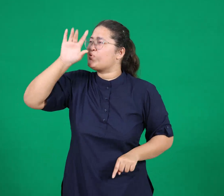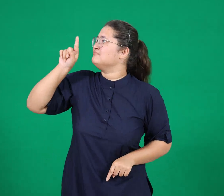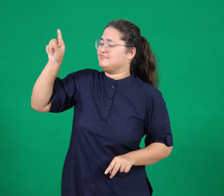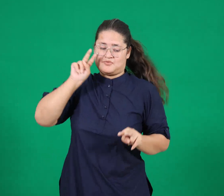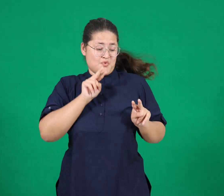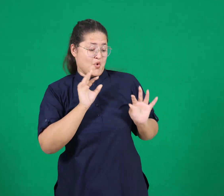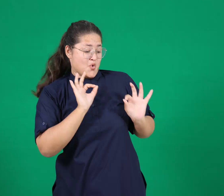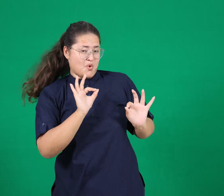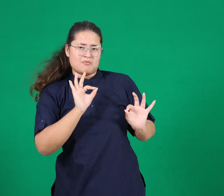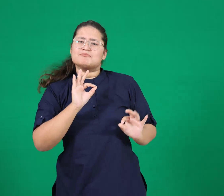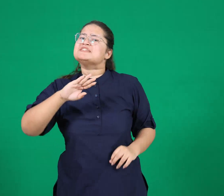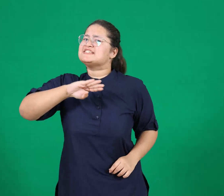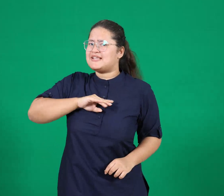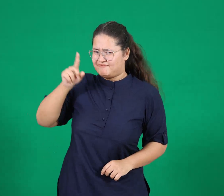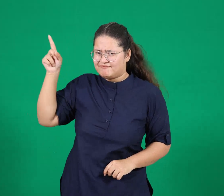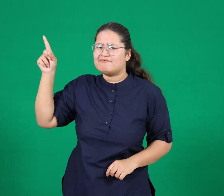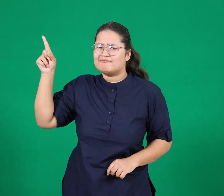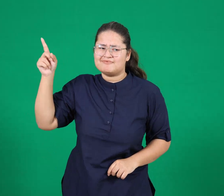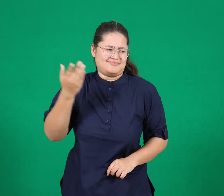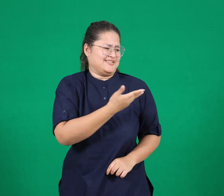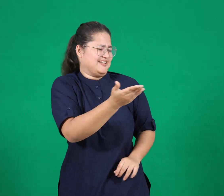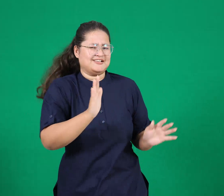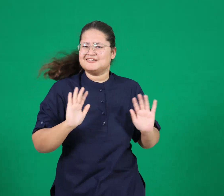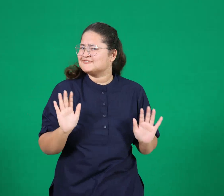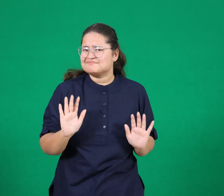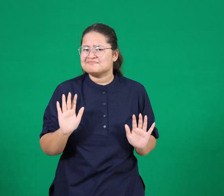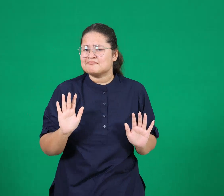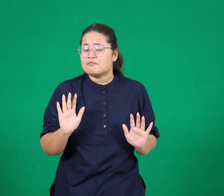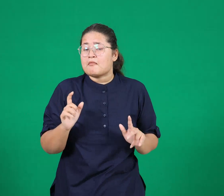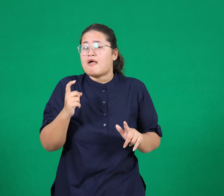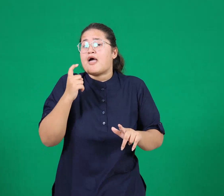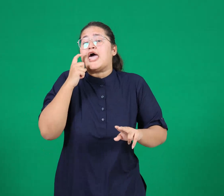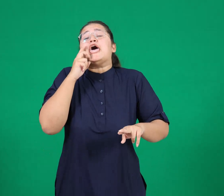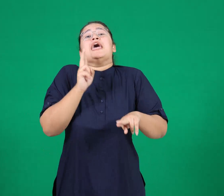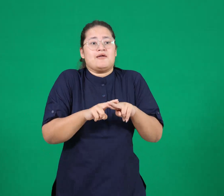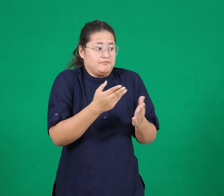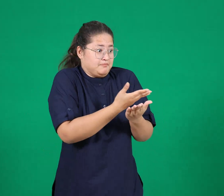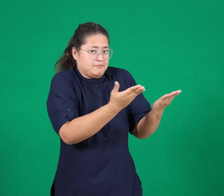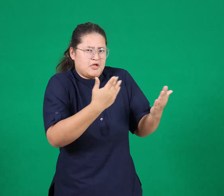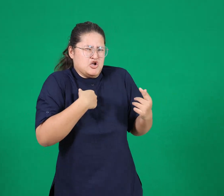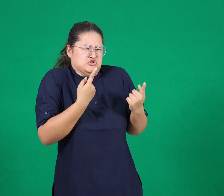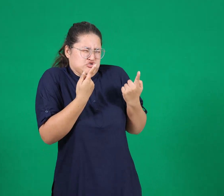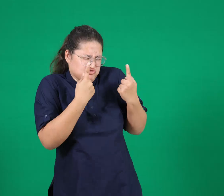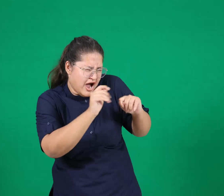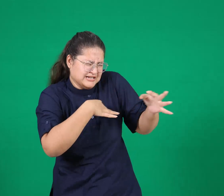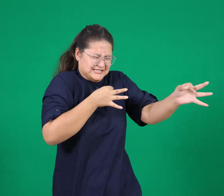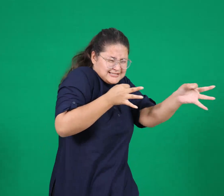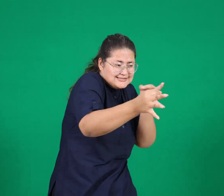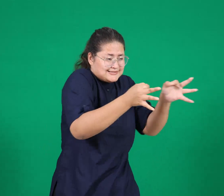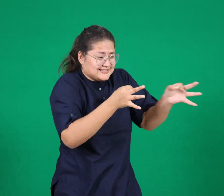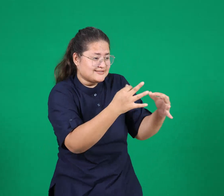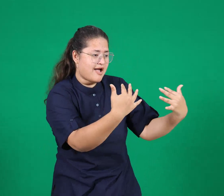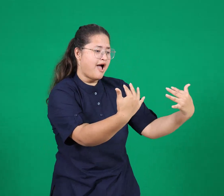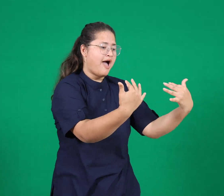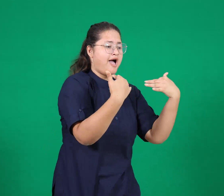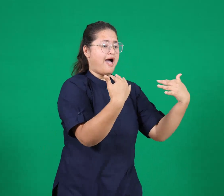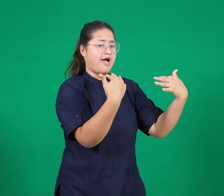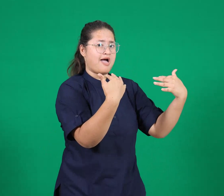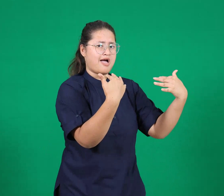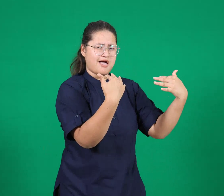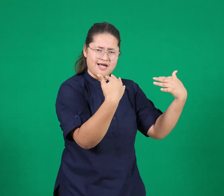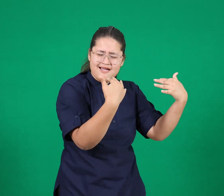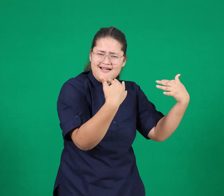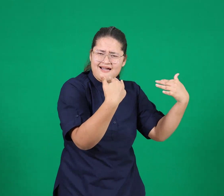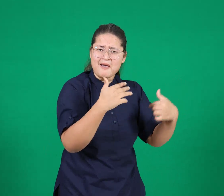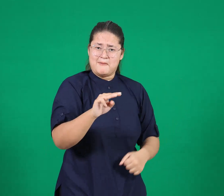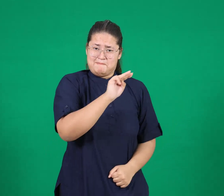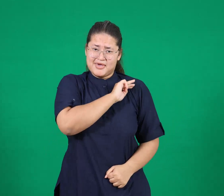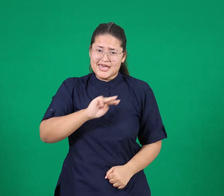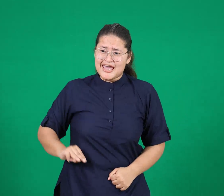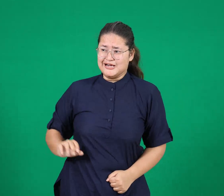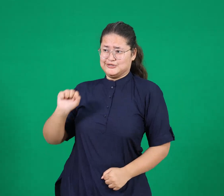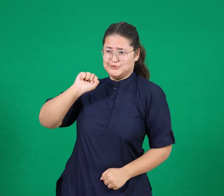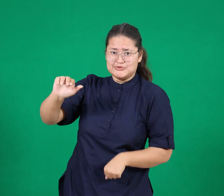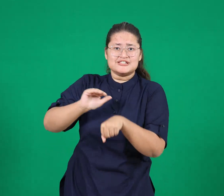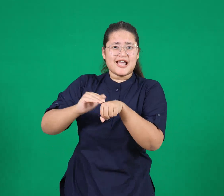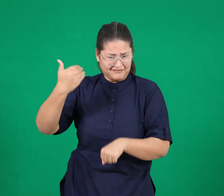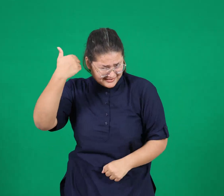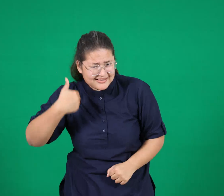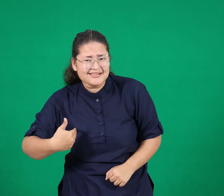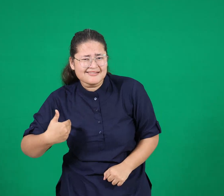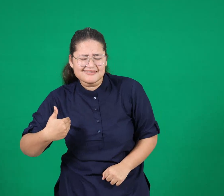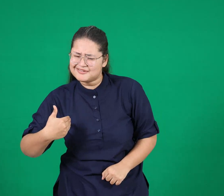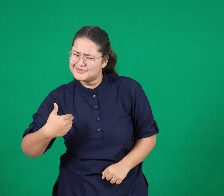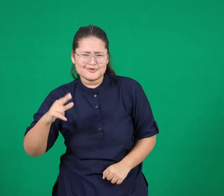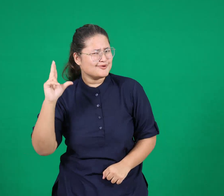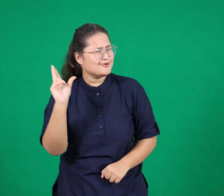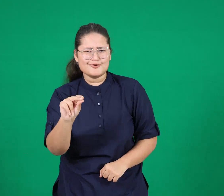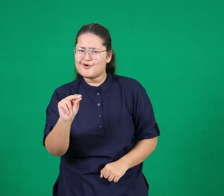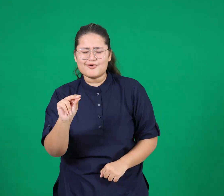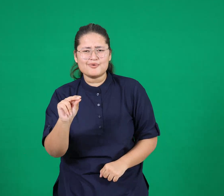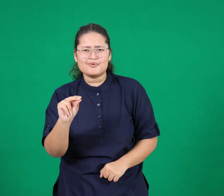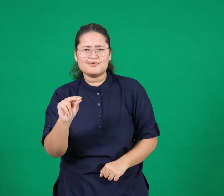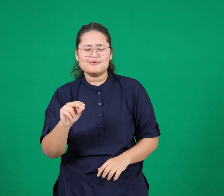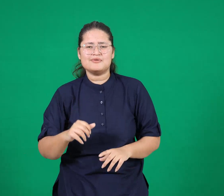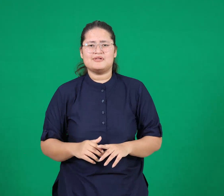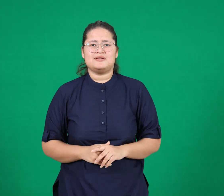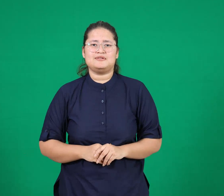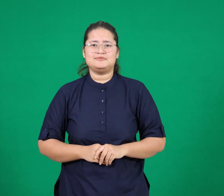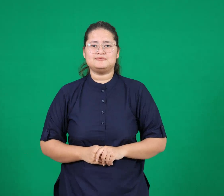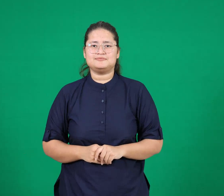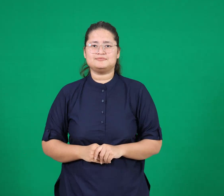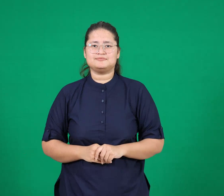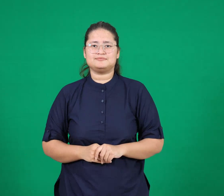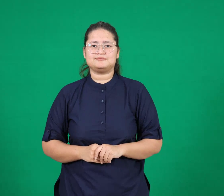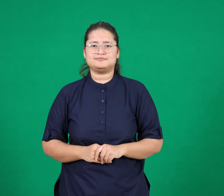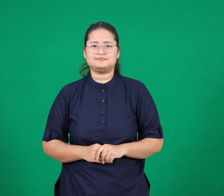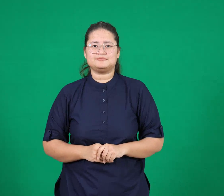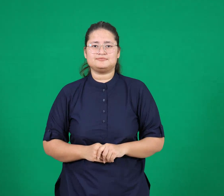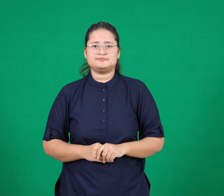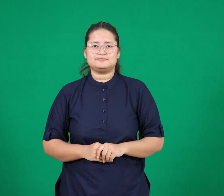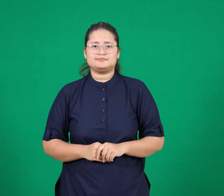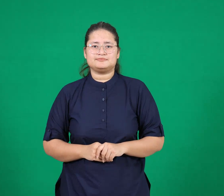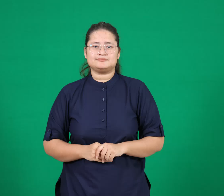If I were still trying to please men, I would not be a servant of Christ.